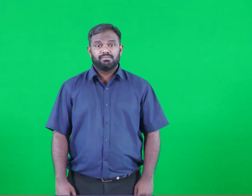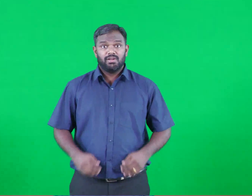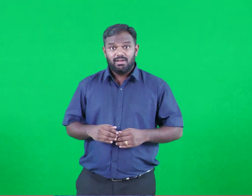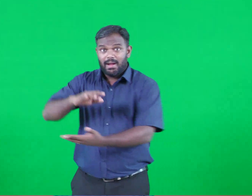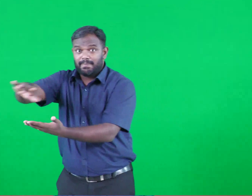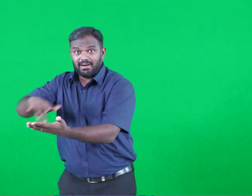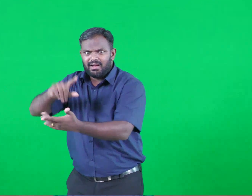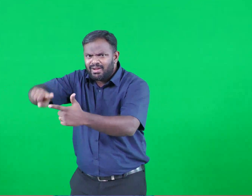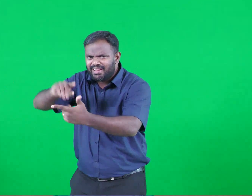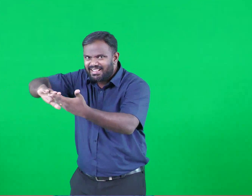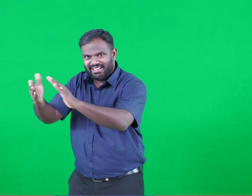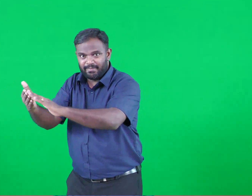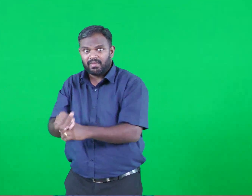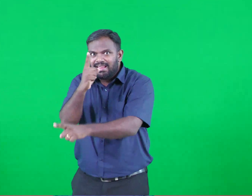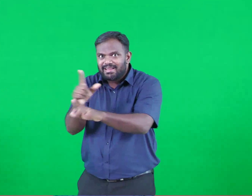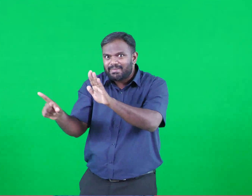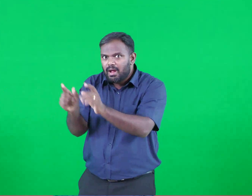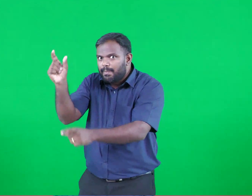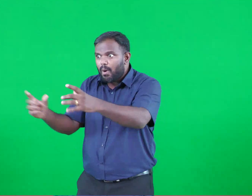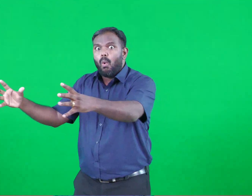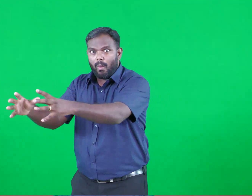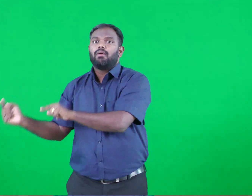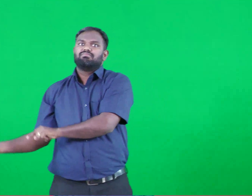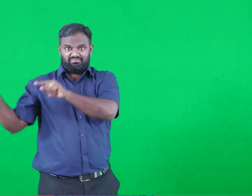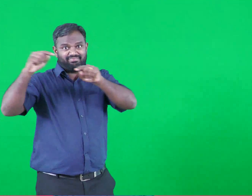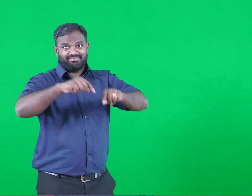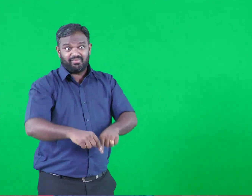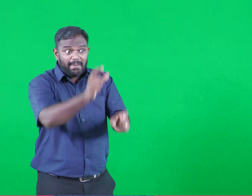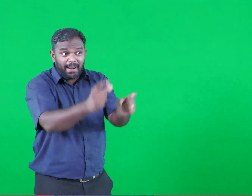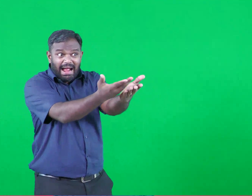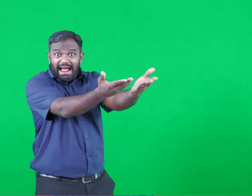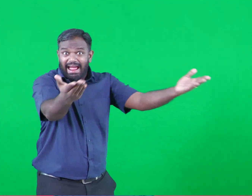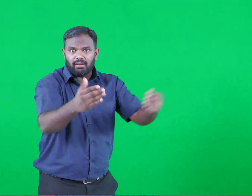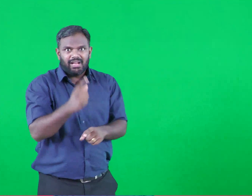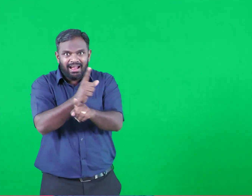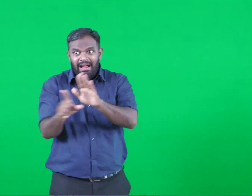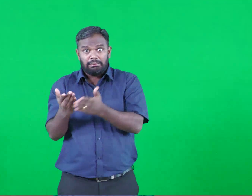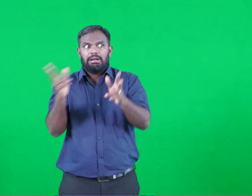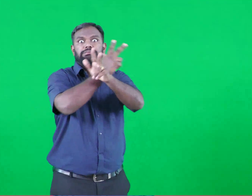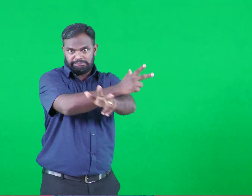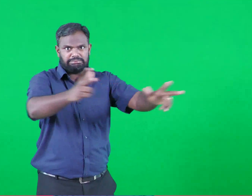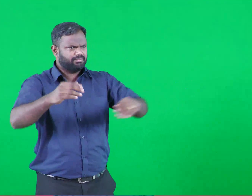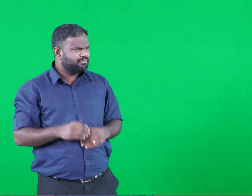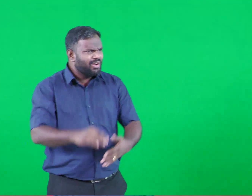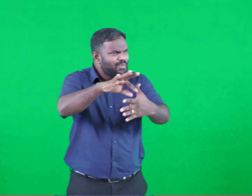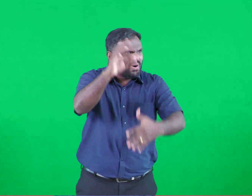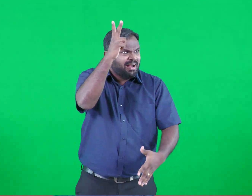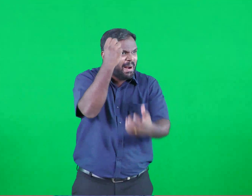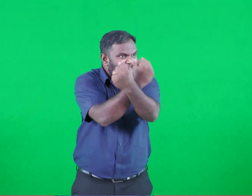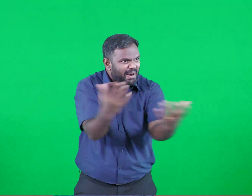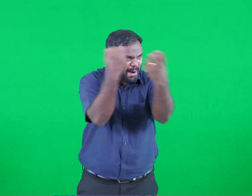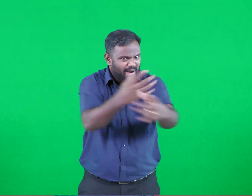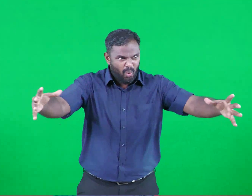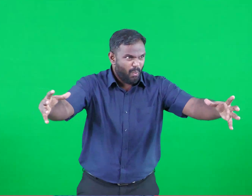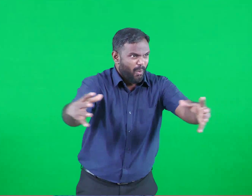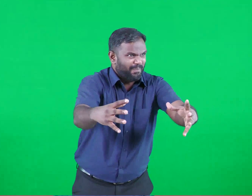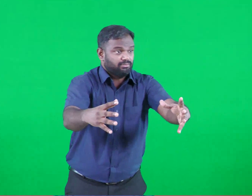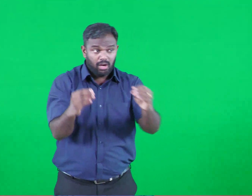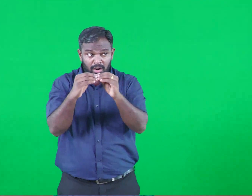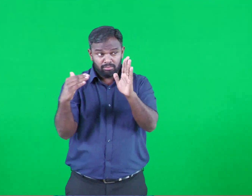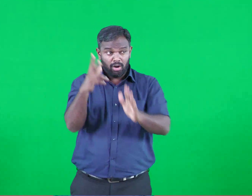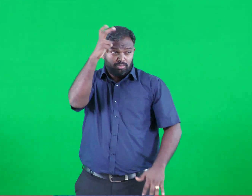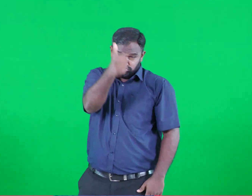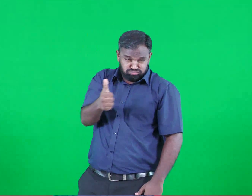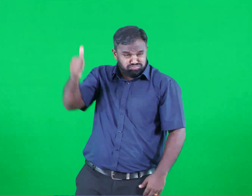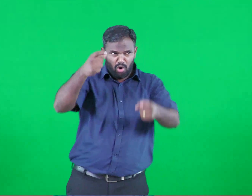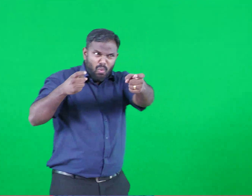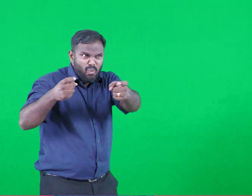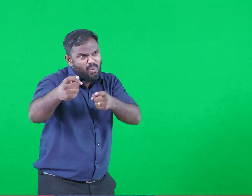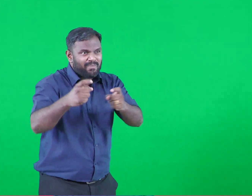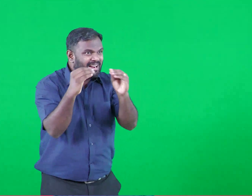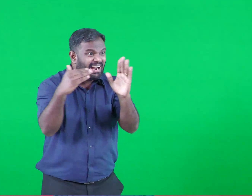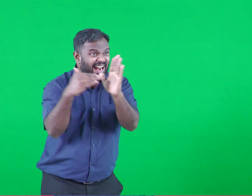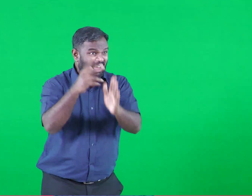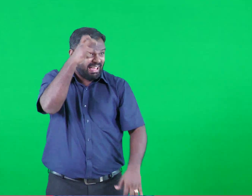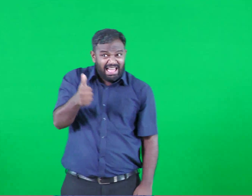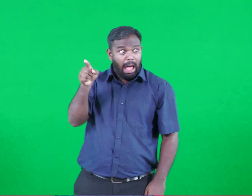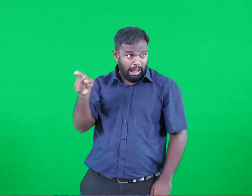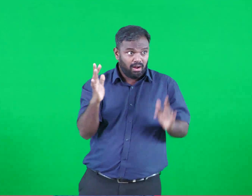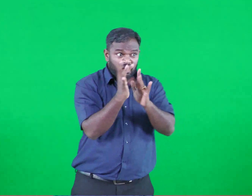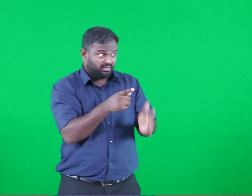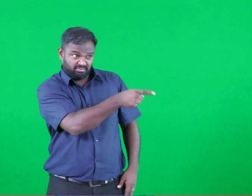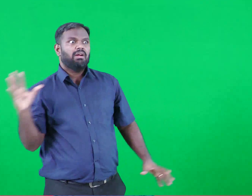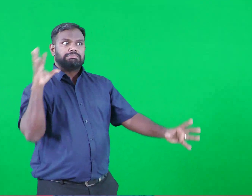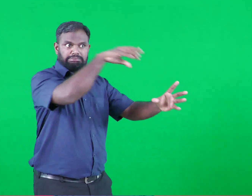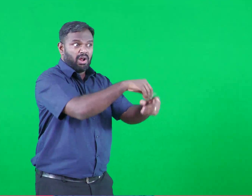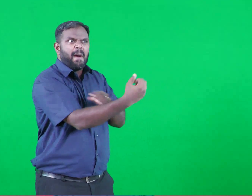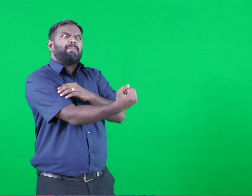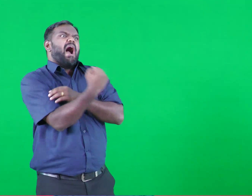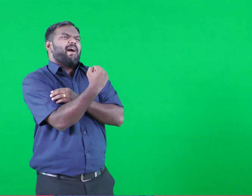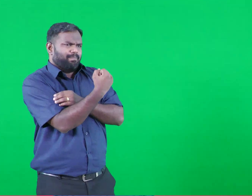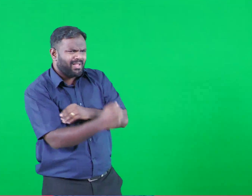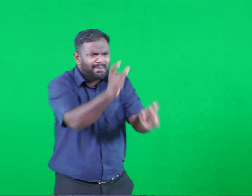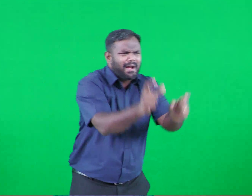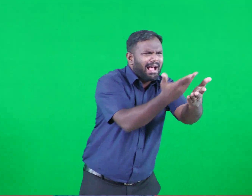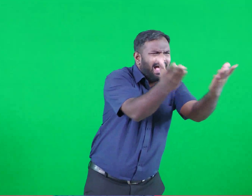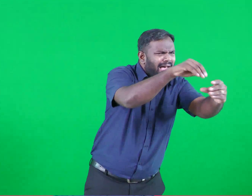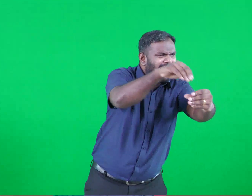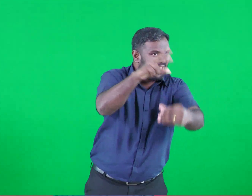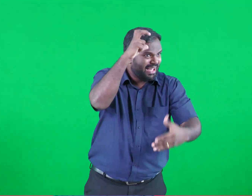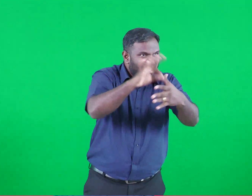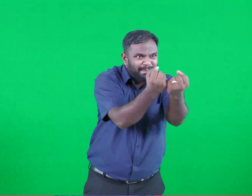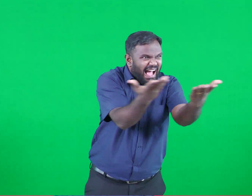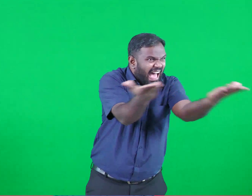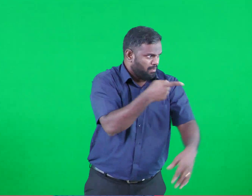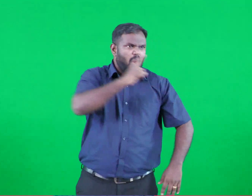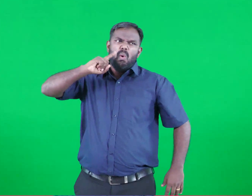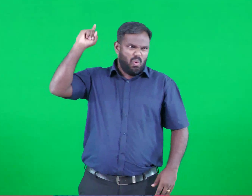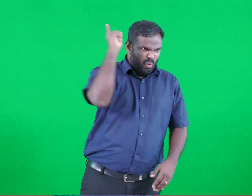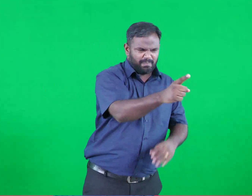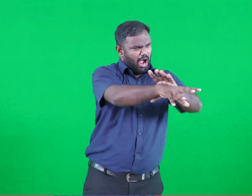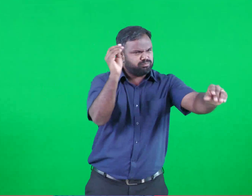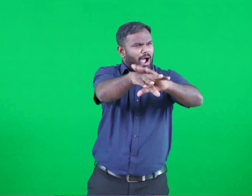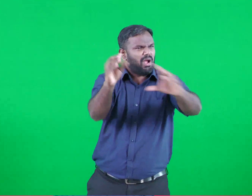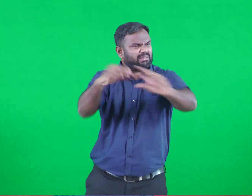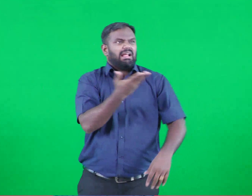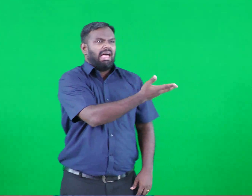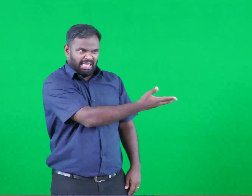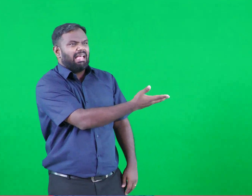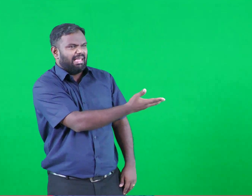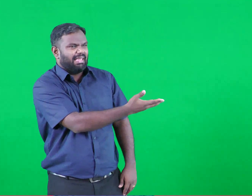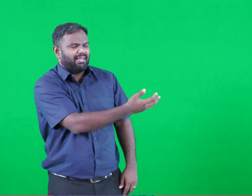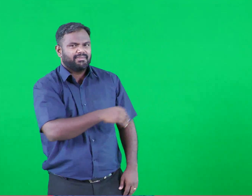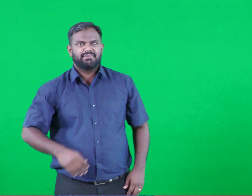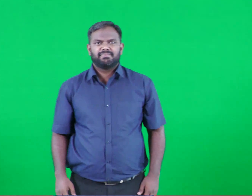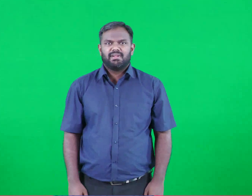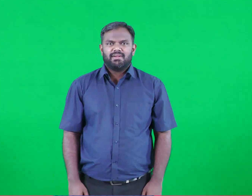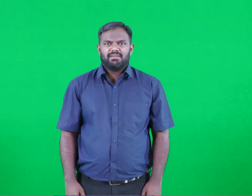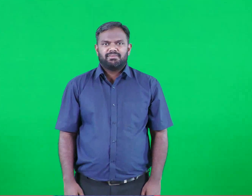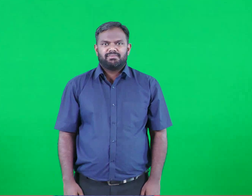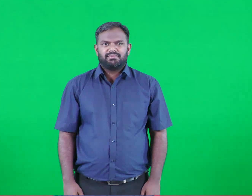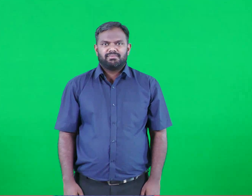And the scribes who had come down from Jerusalem were saying, "He is possessed by Beelzebul," and, "By the prince of the demons He drives out demons."